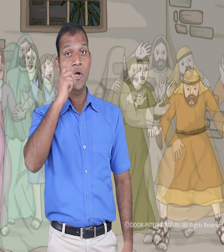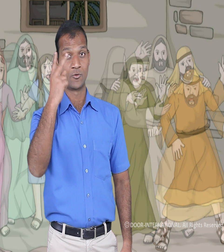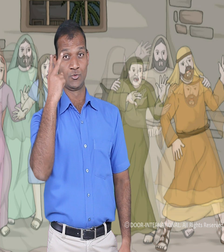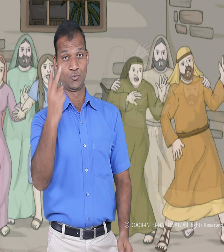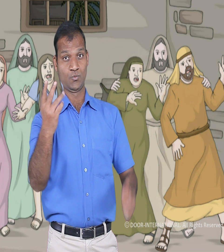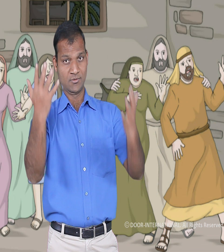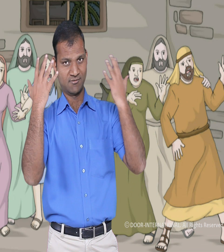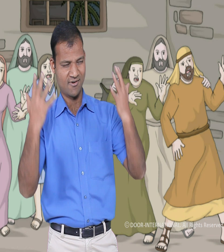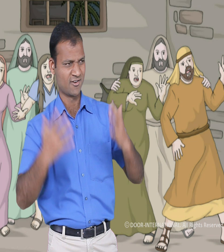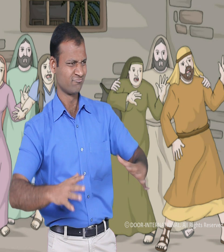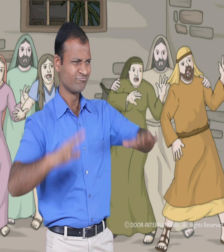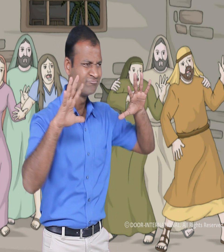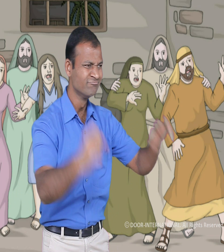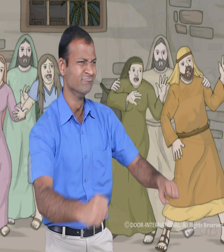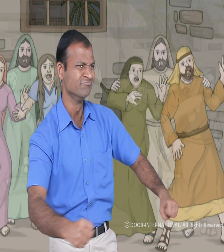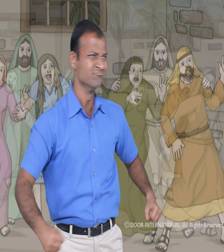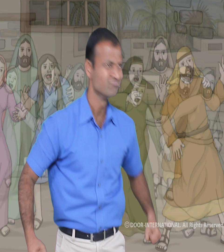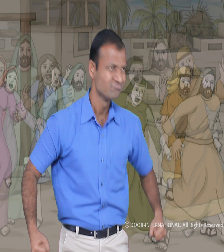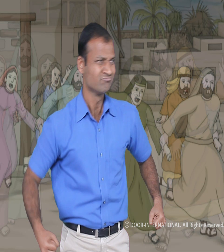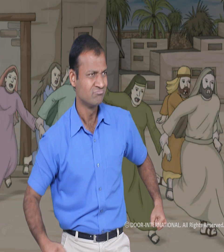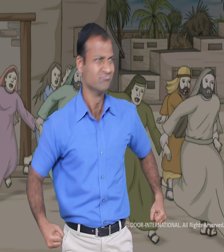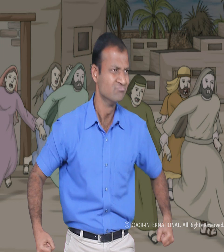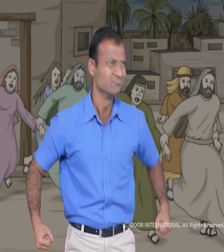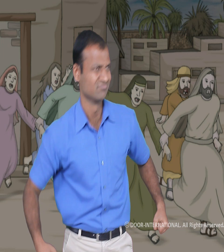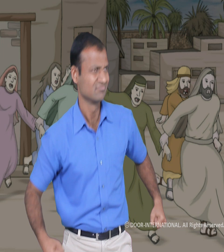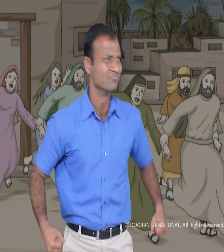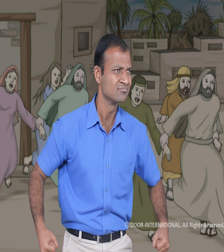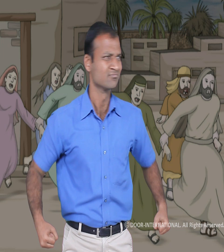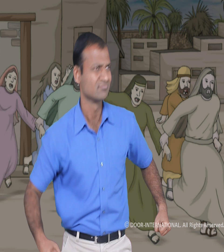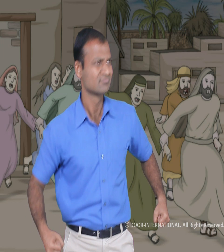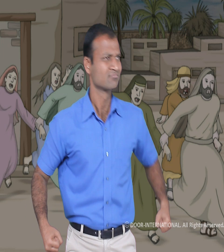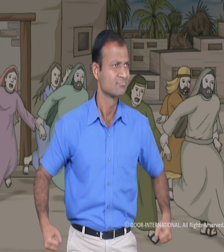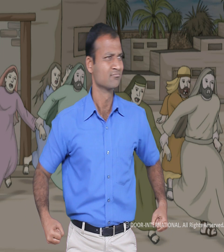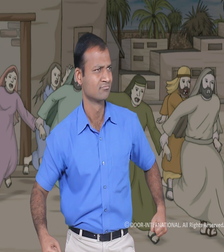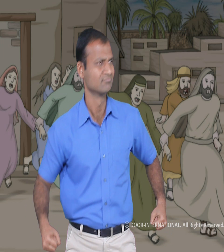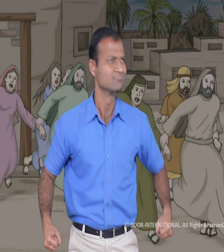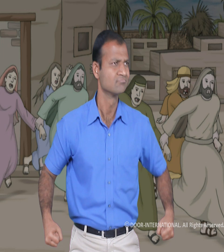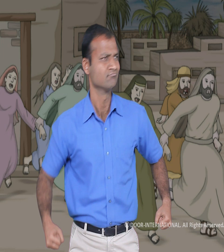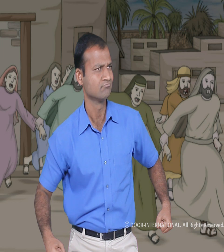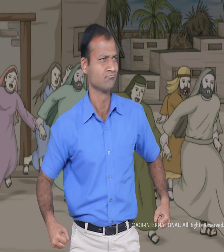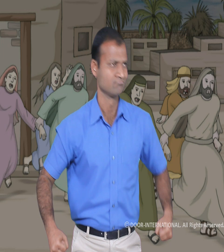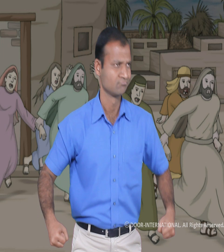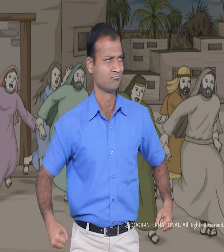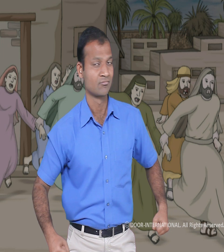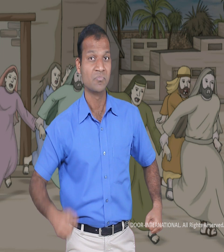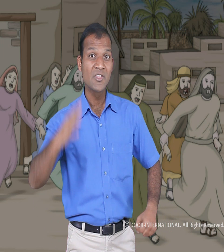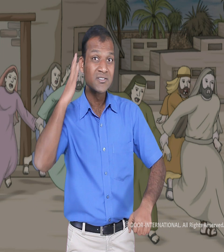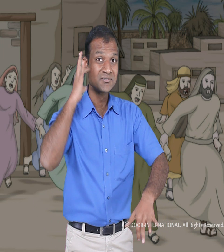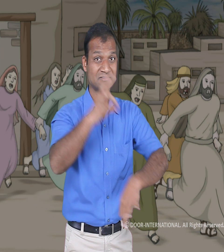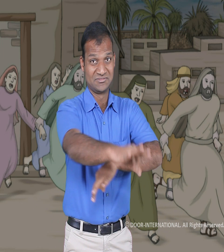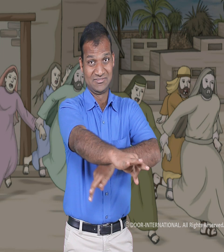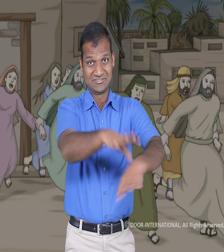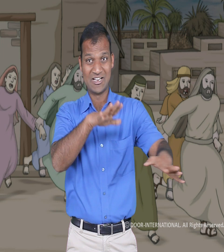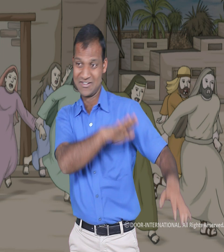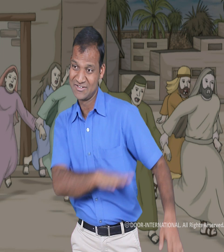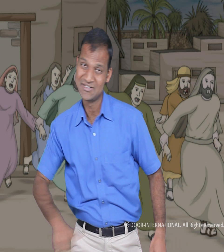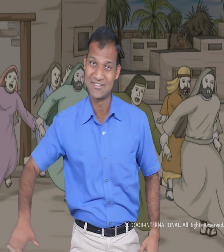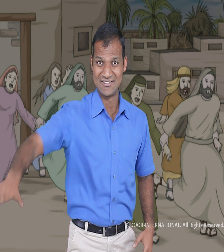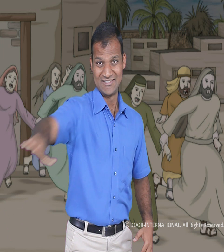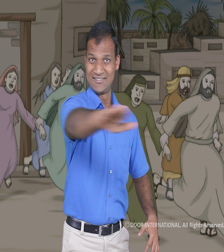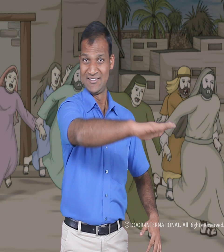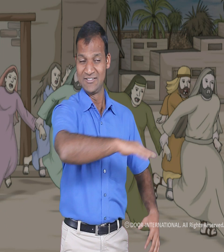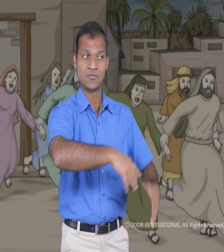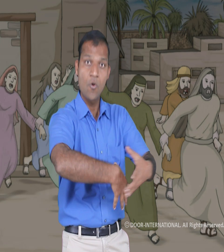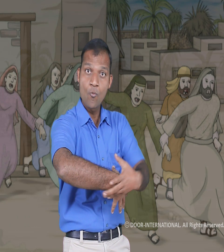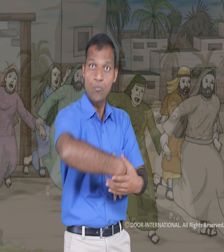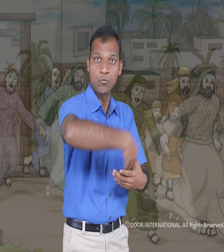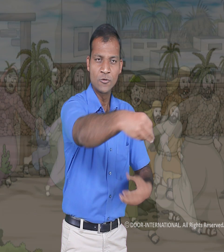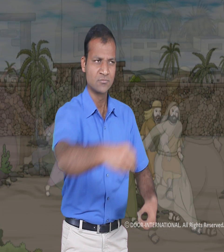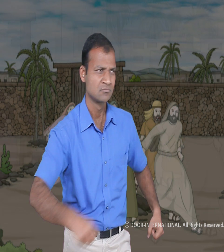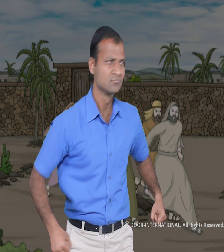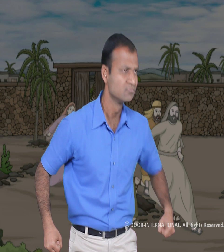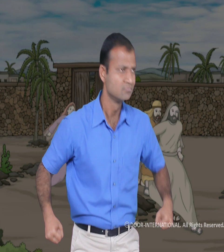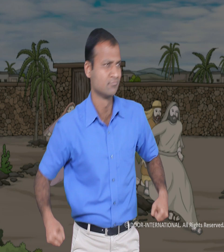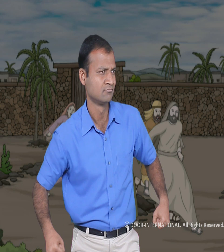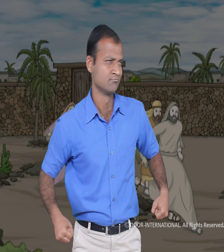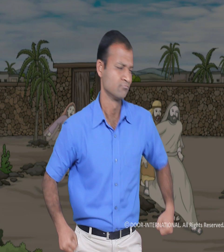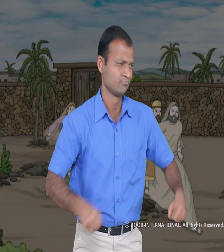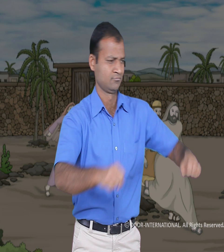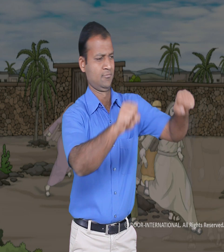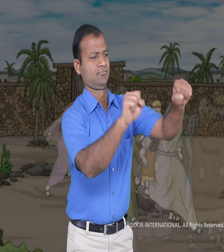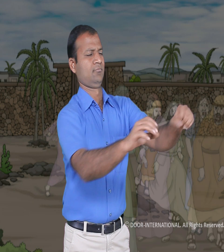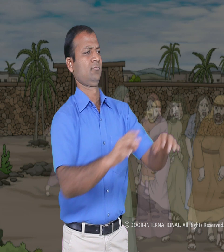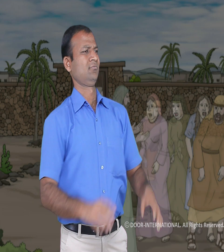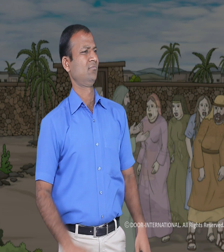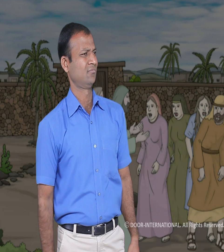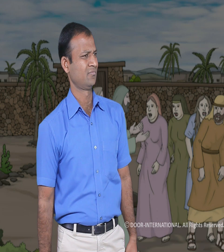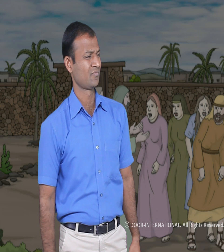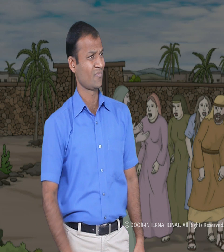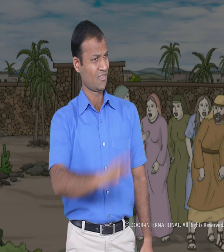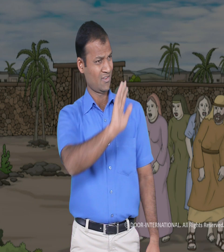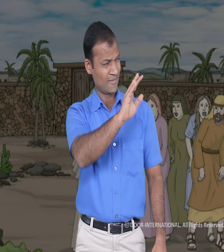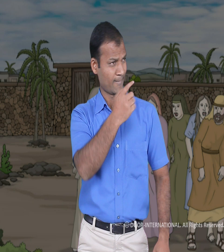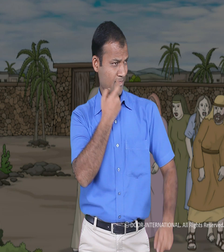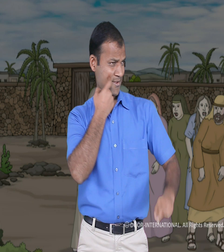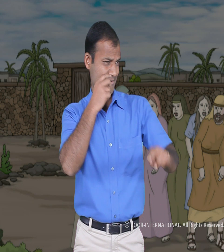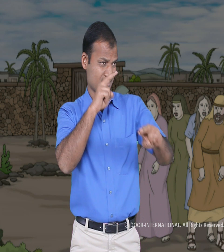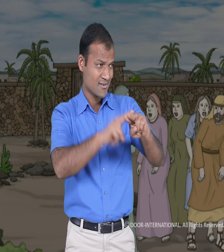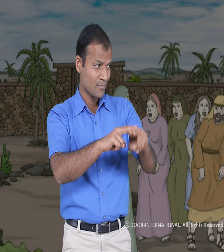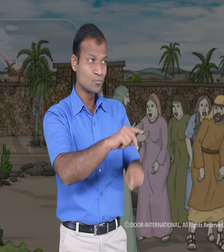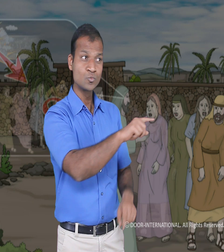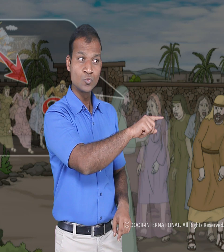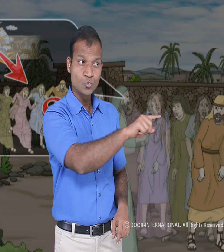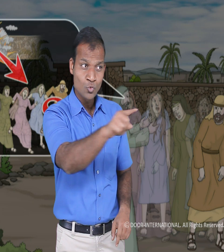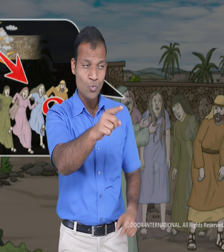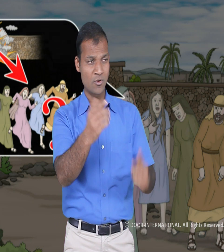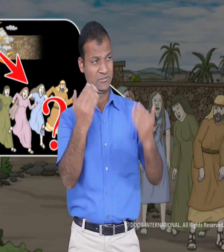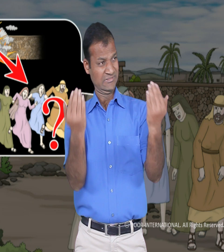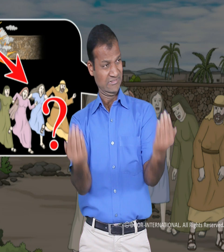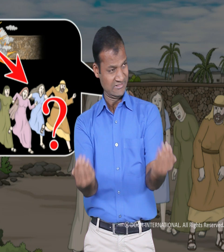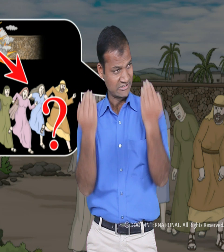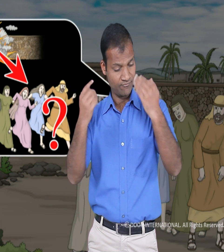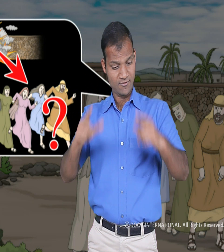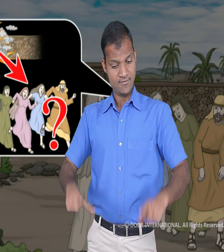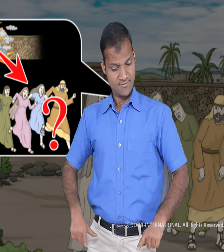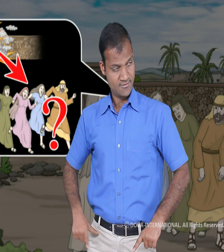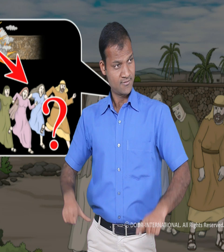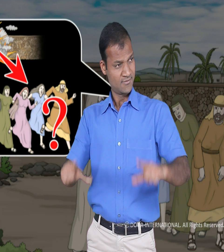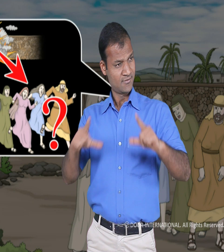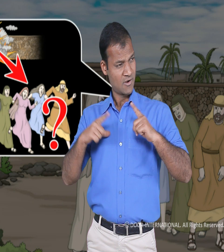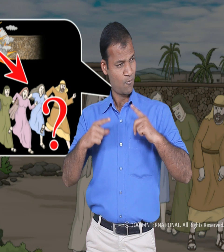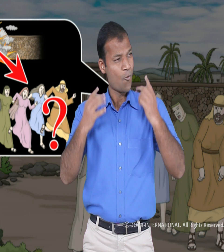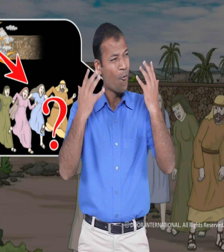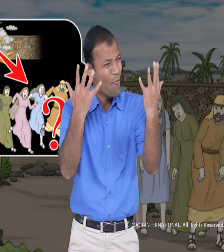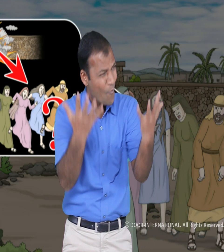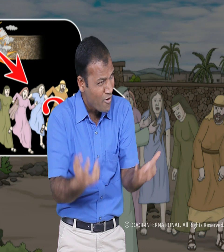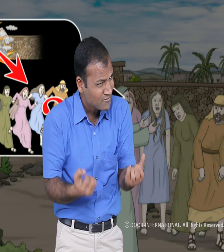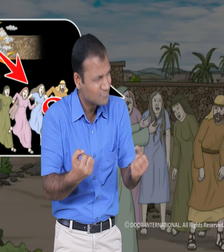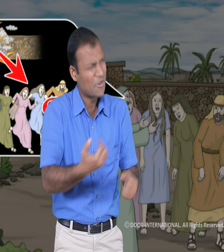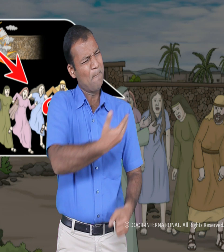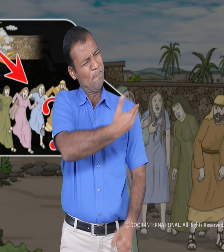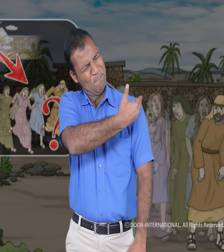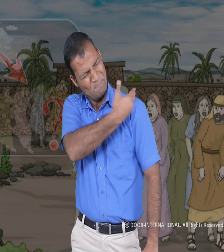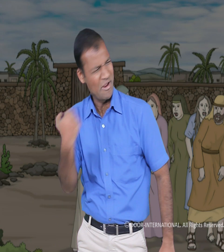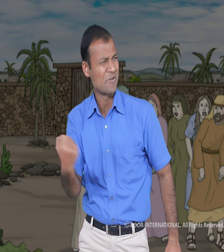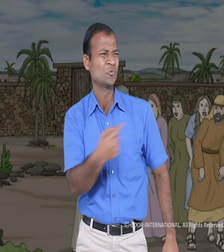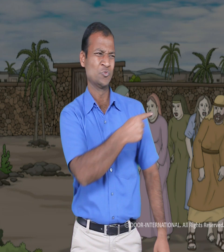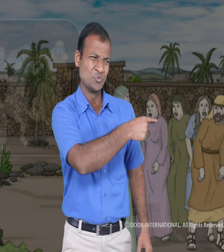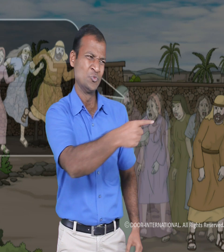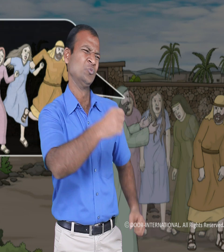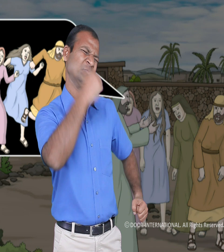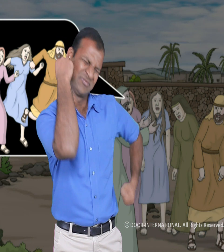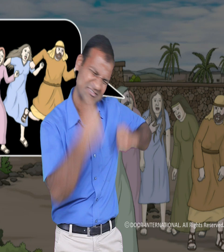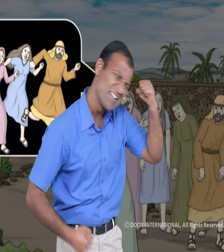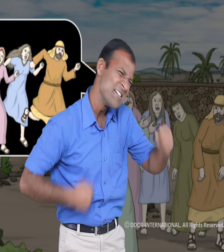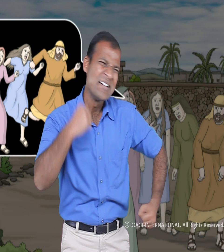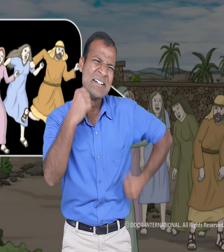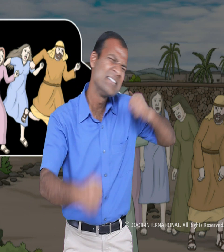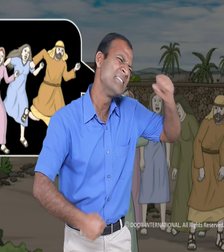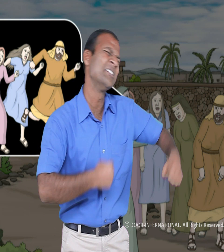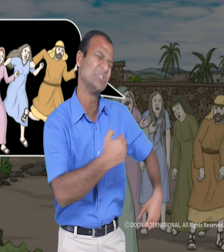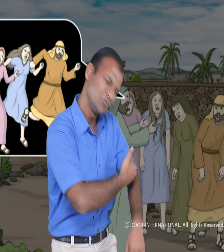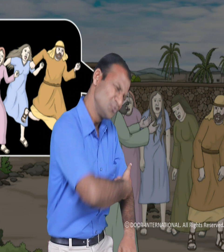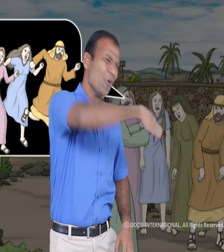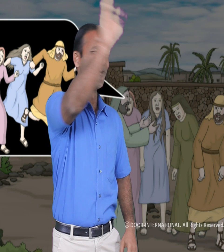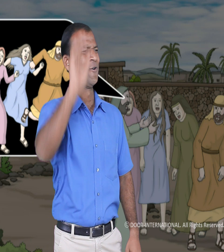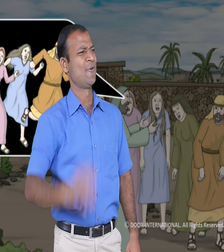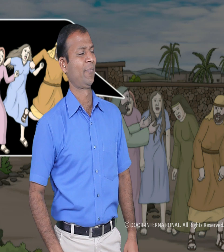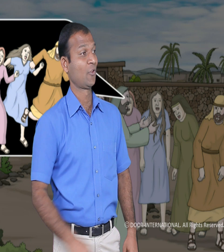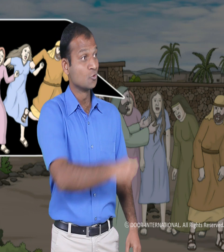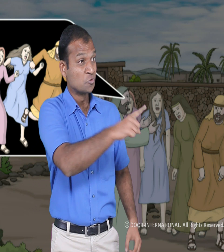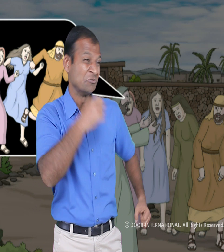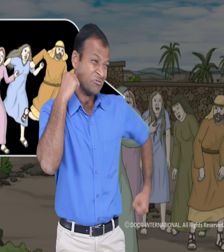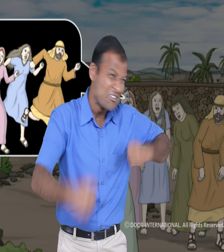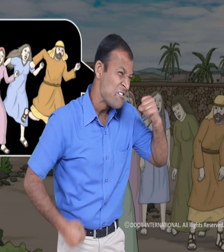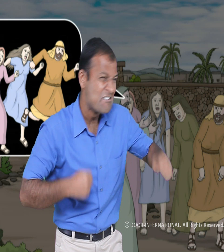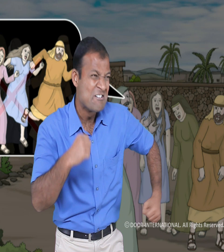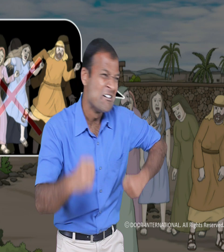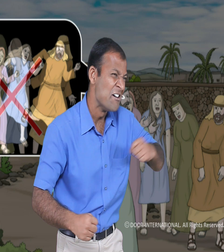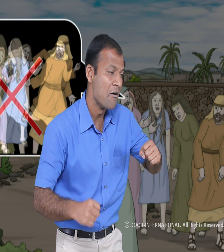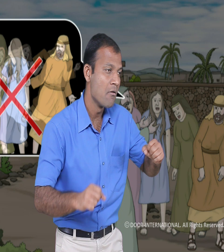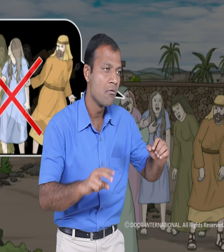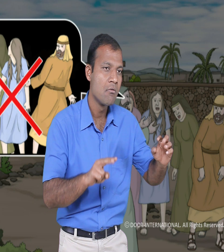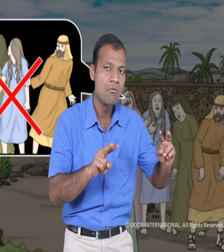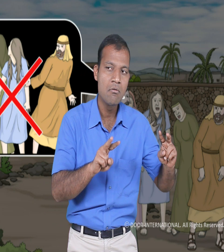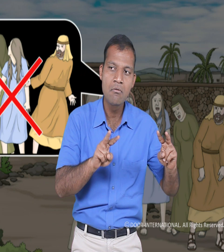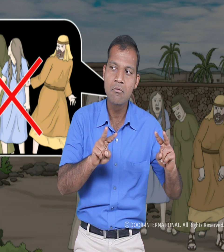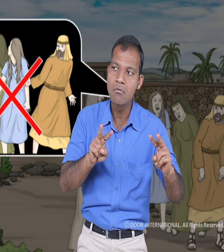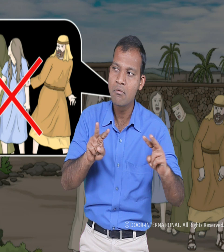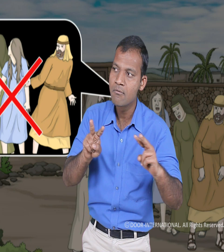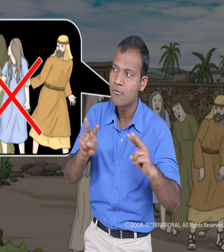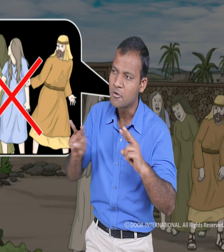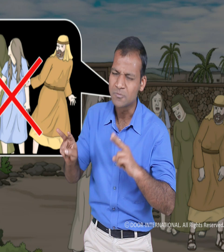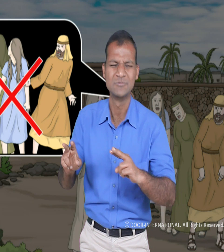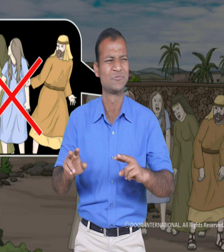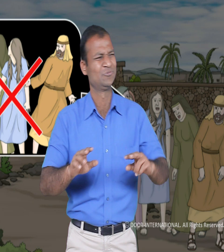And they led them safely out of the city, because of the LORD’s compassion for them. As soon as the men had brought them out, one of them said, “Run for your lives!